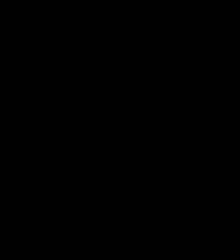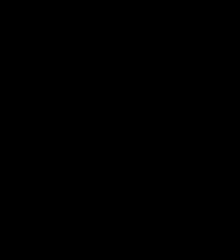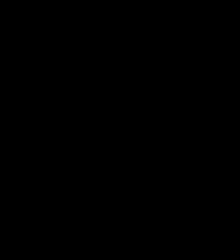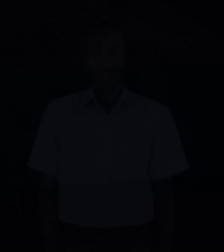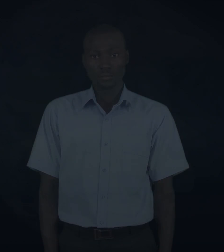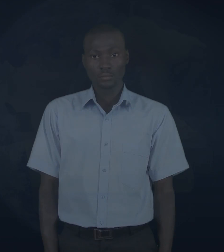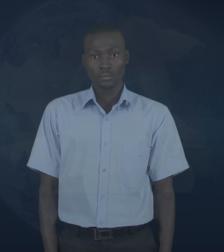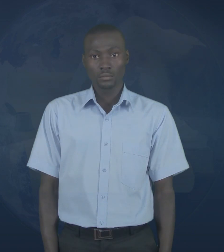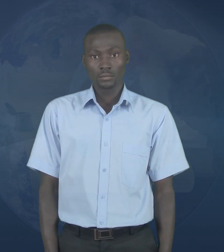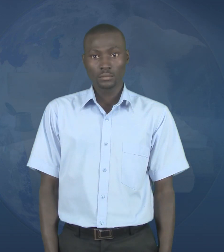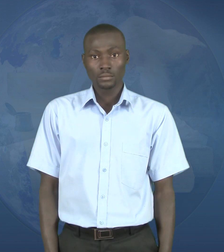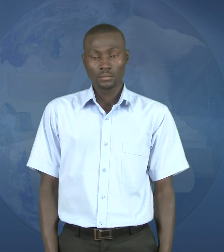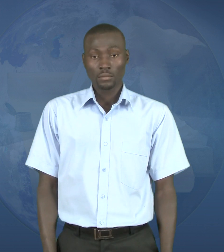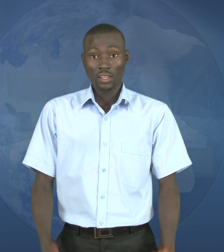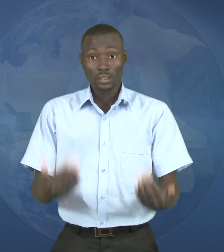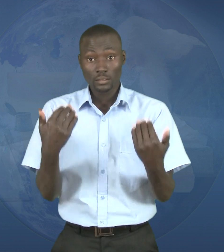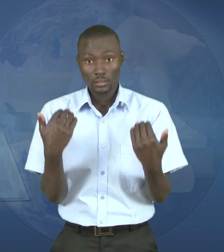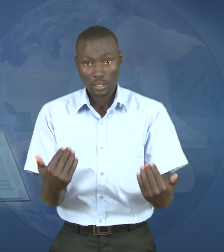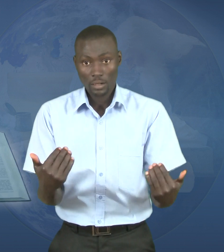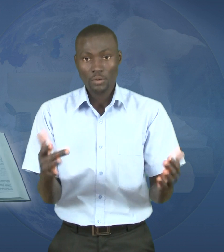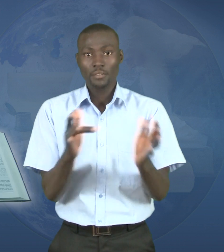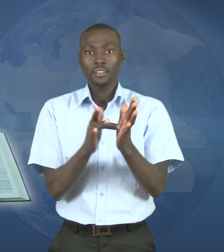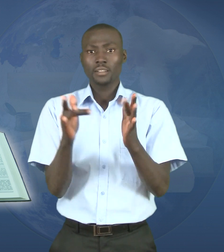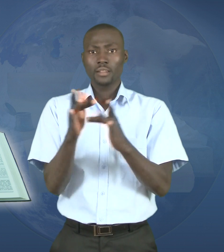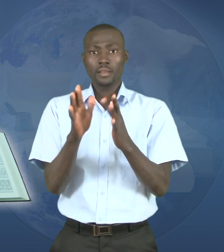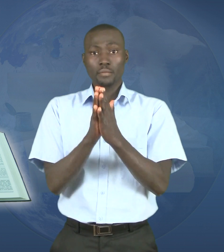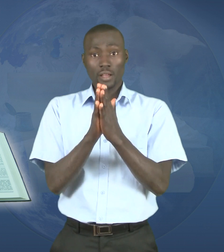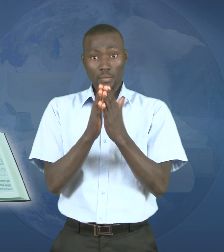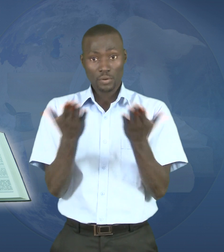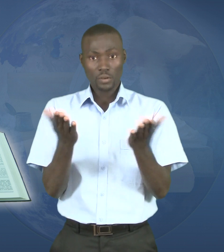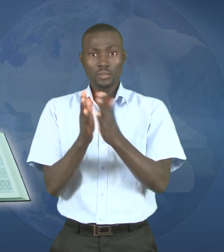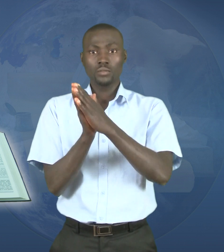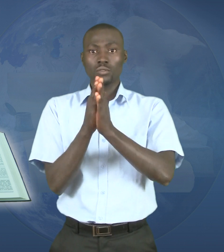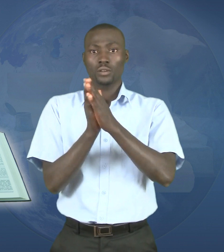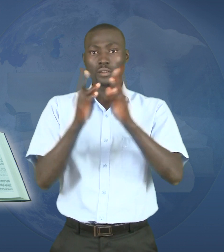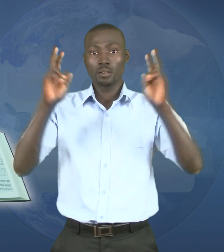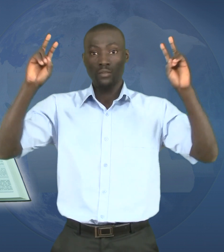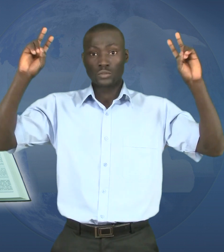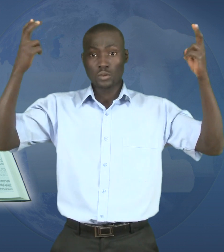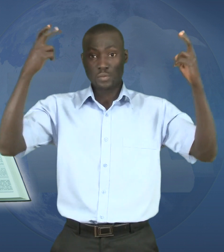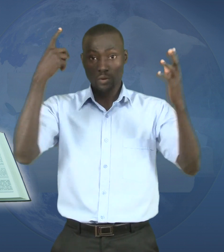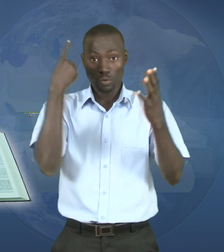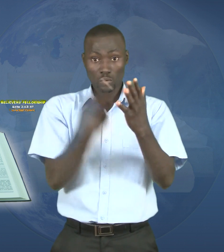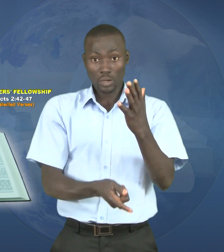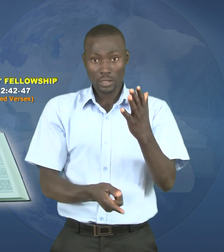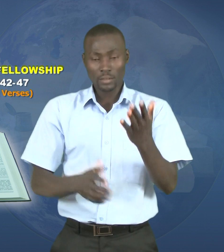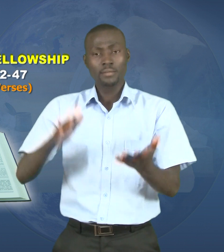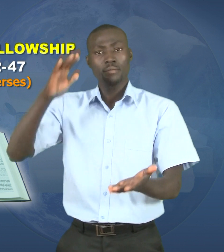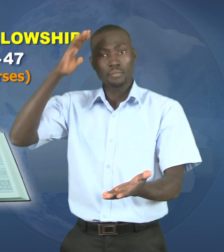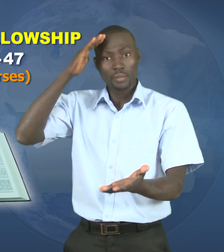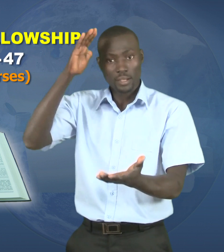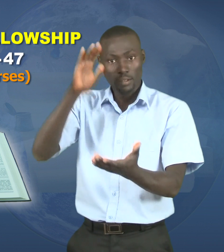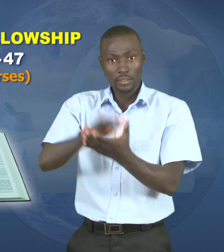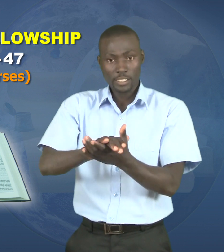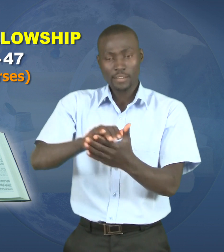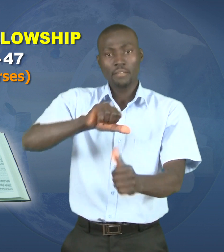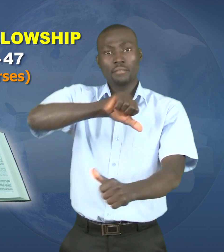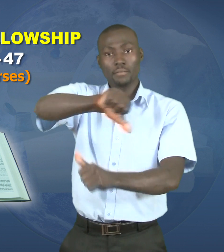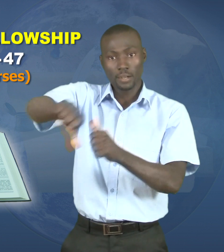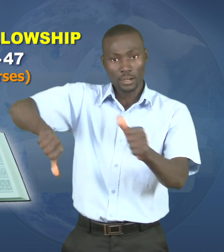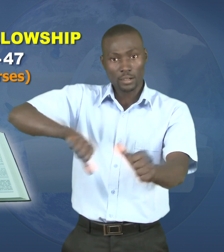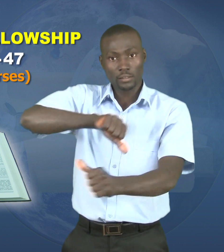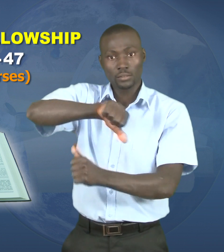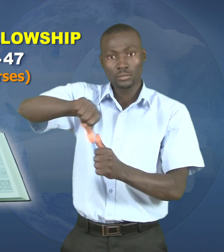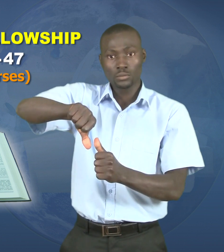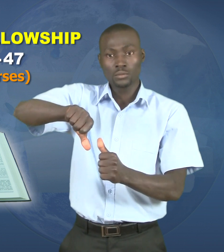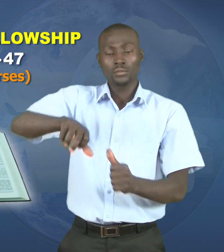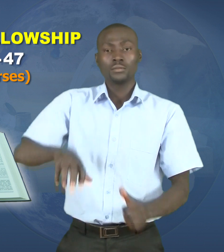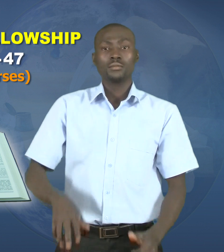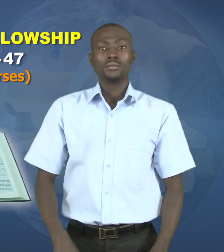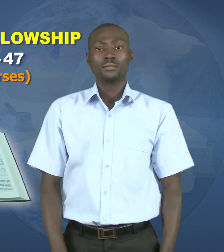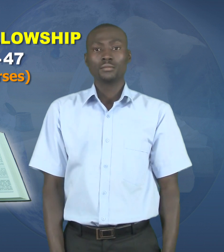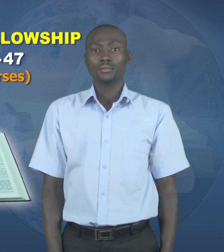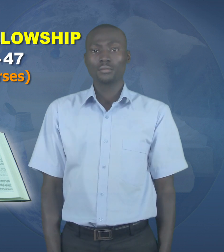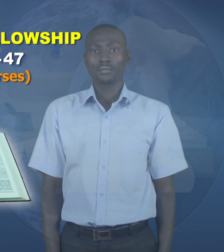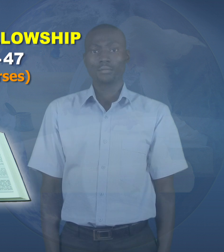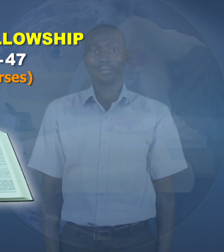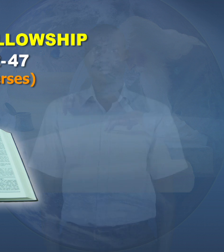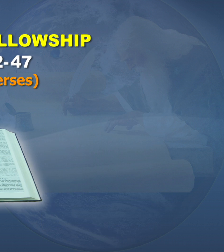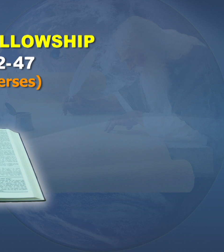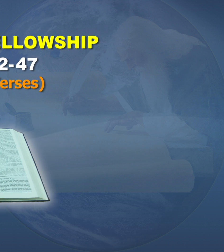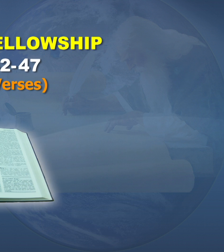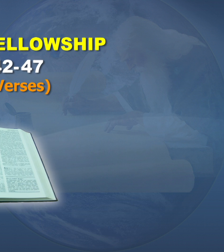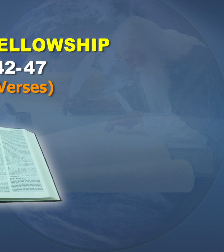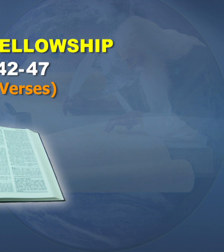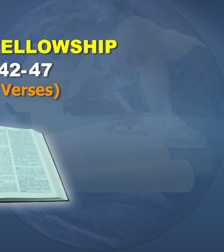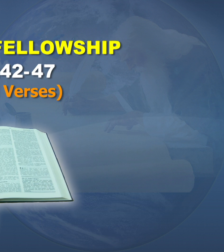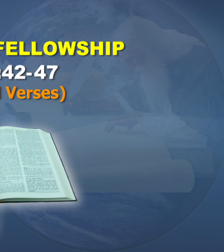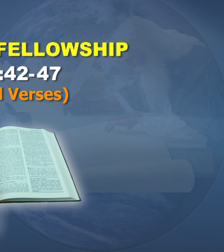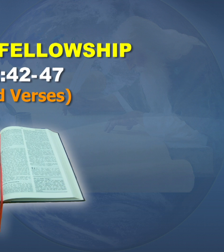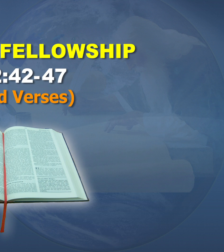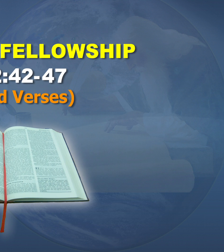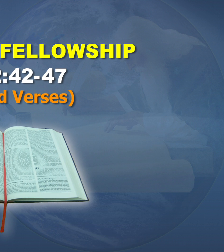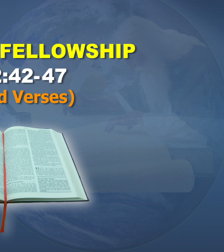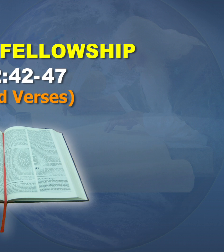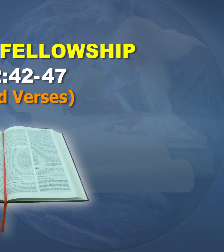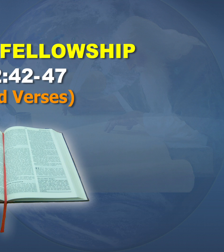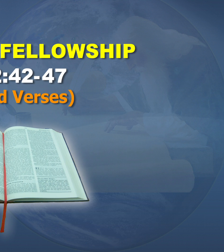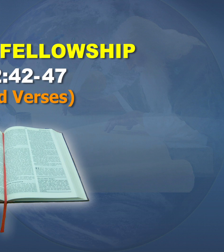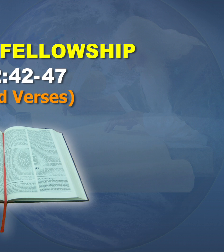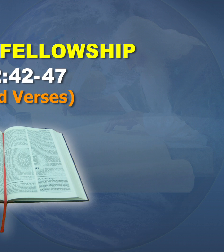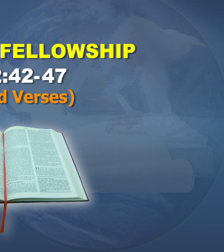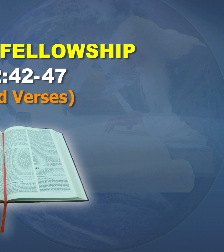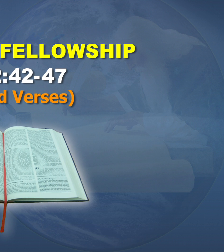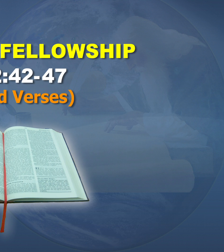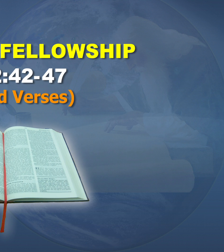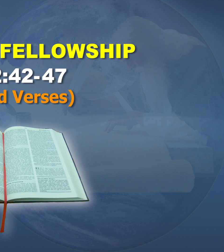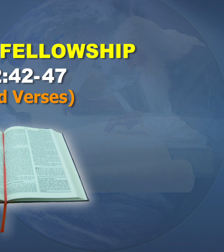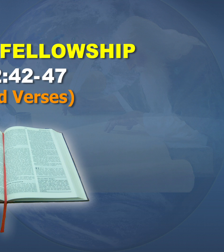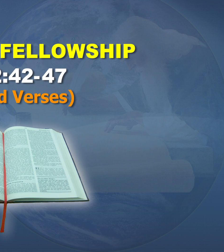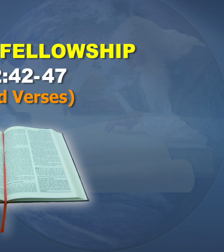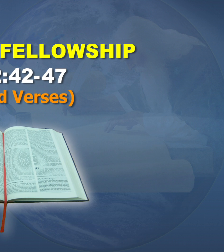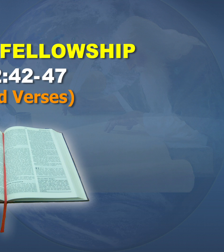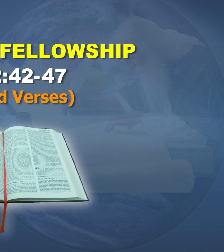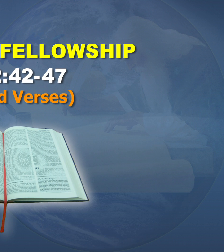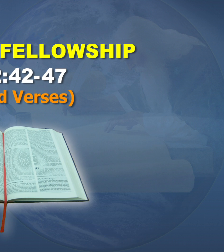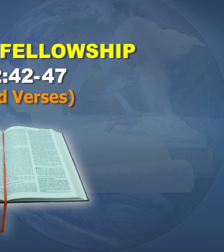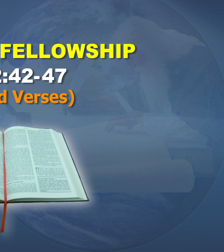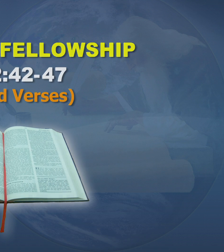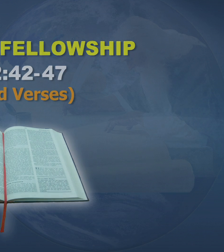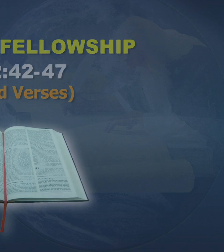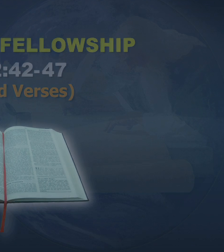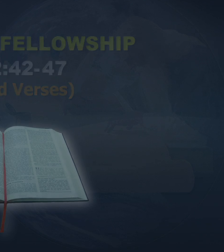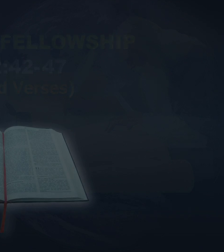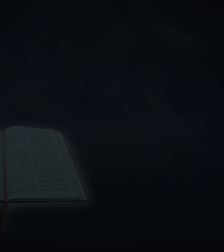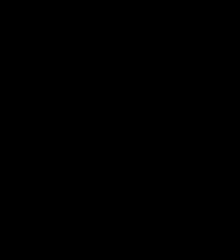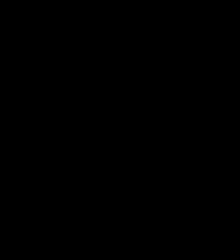The fellowship of the believers